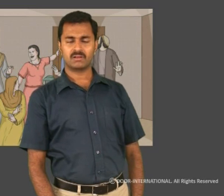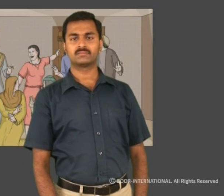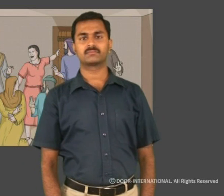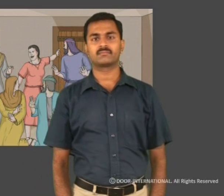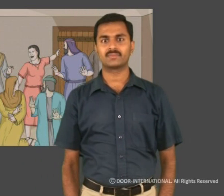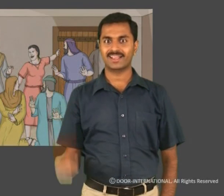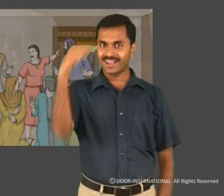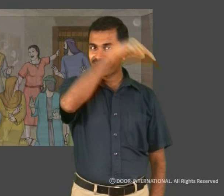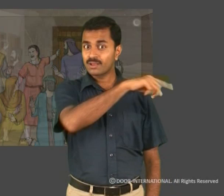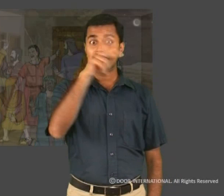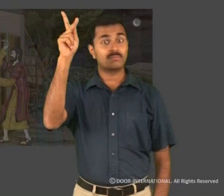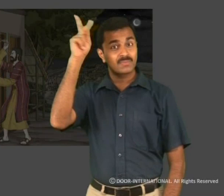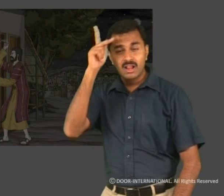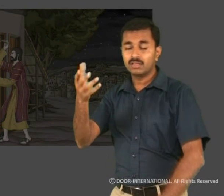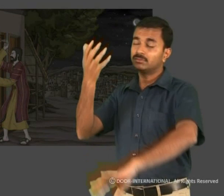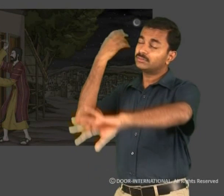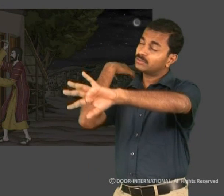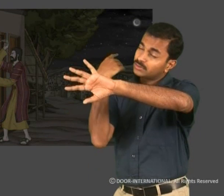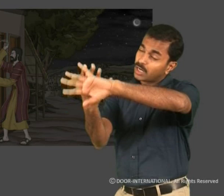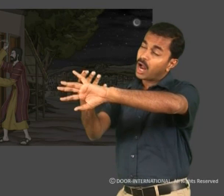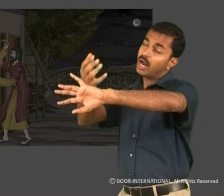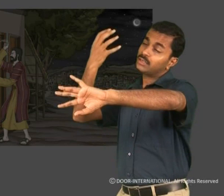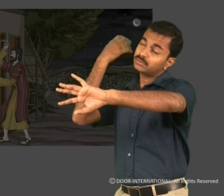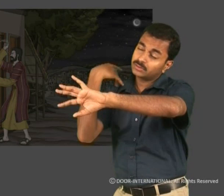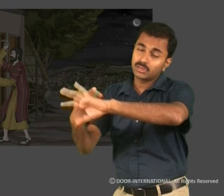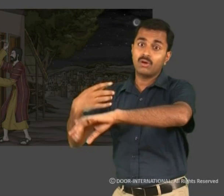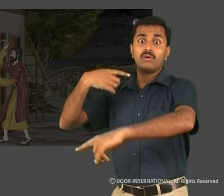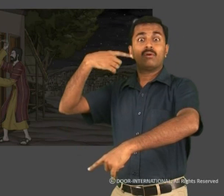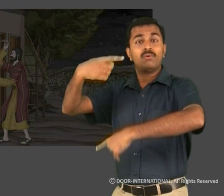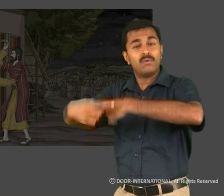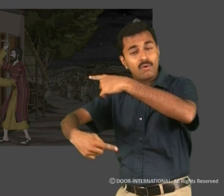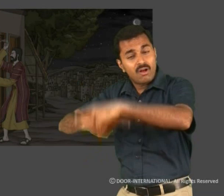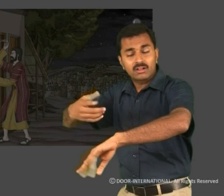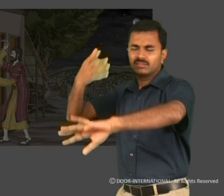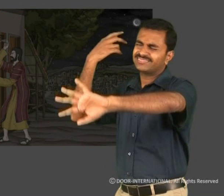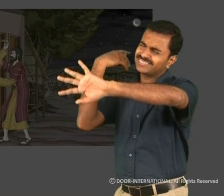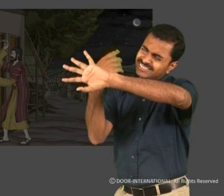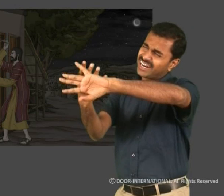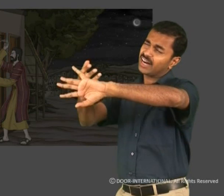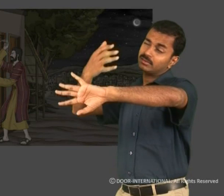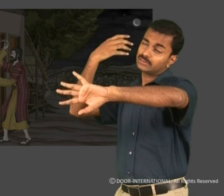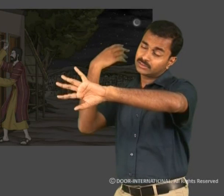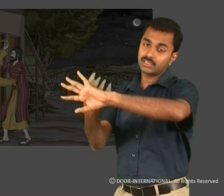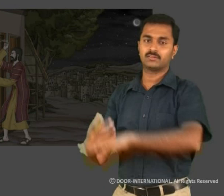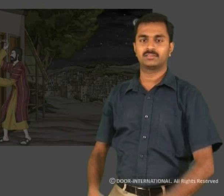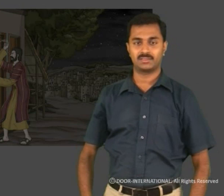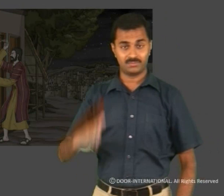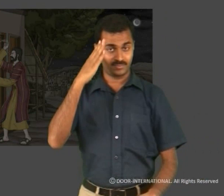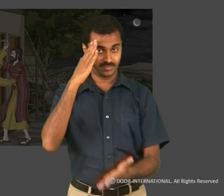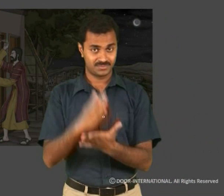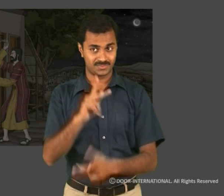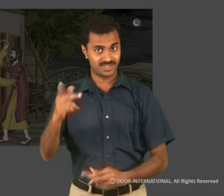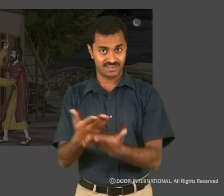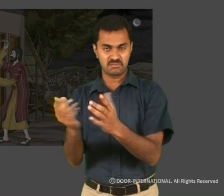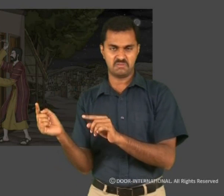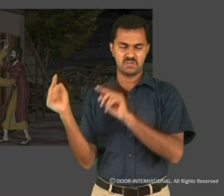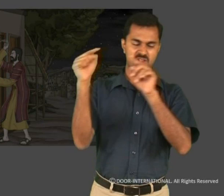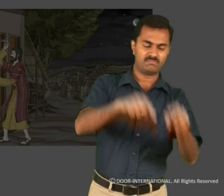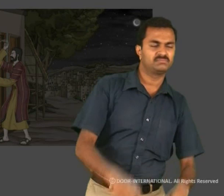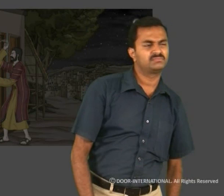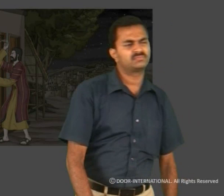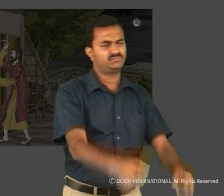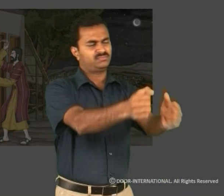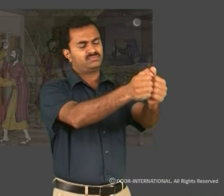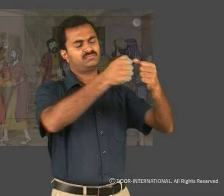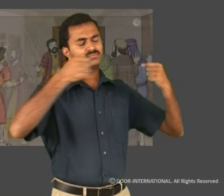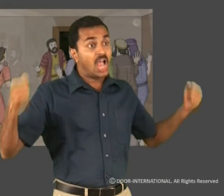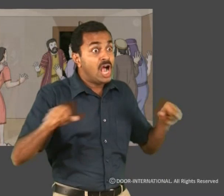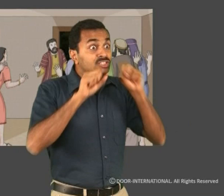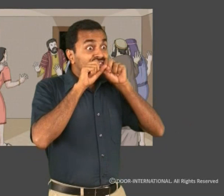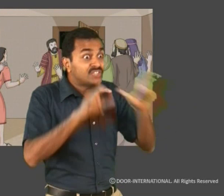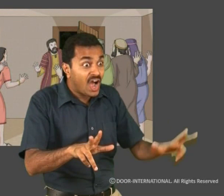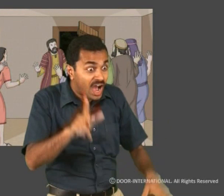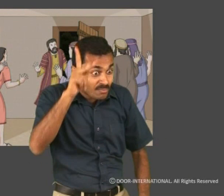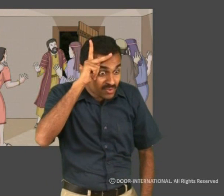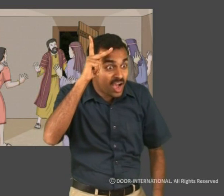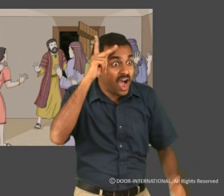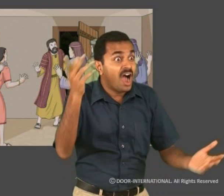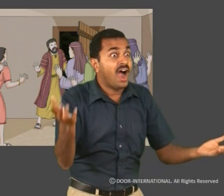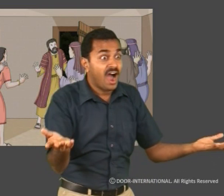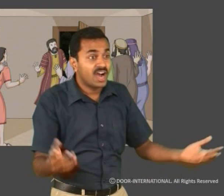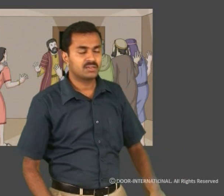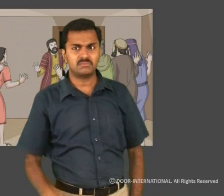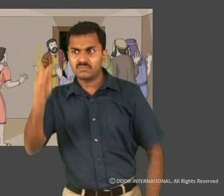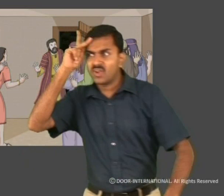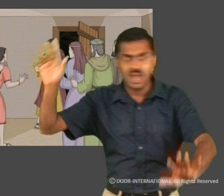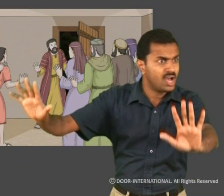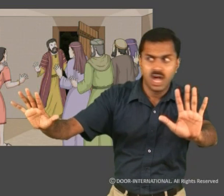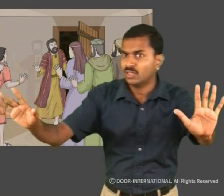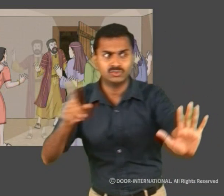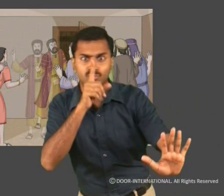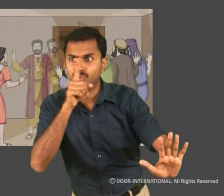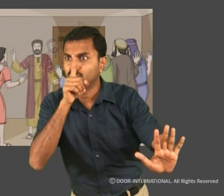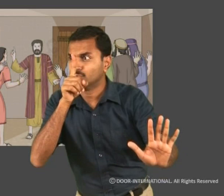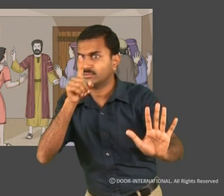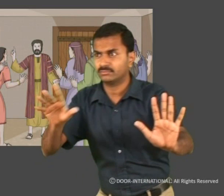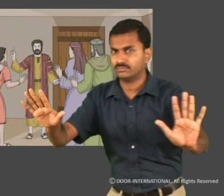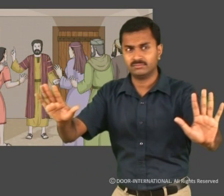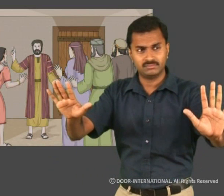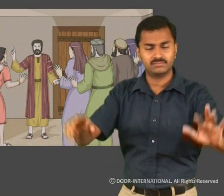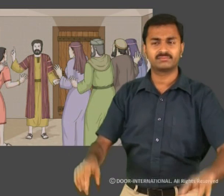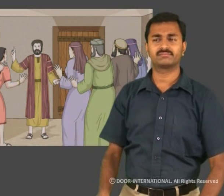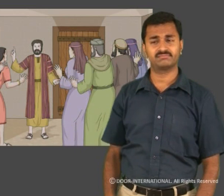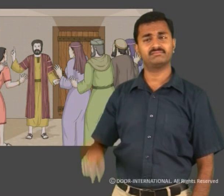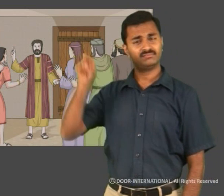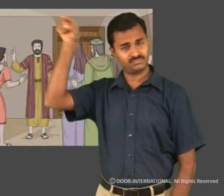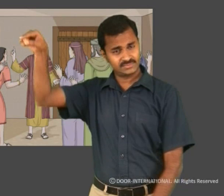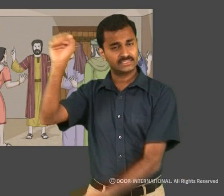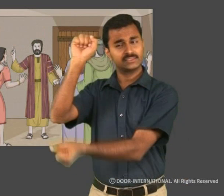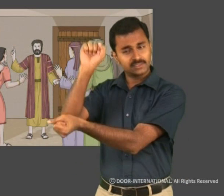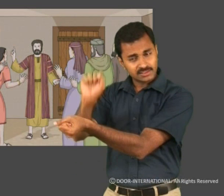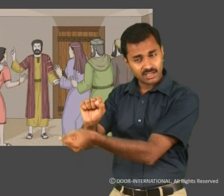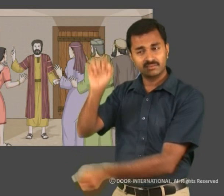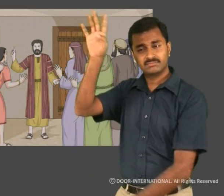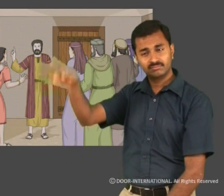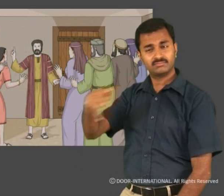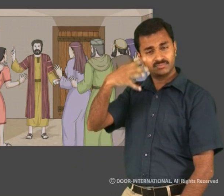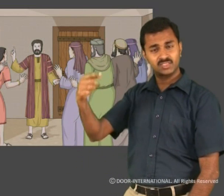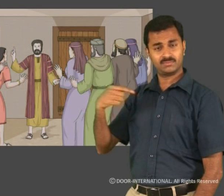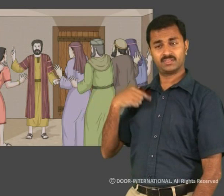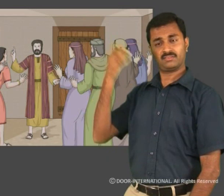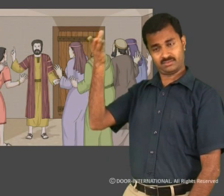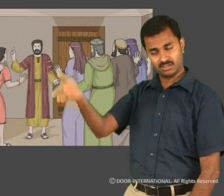But Peter kept on knocking, and when they opened the door and saw him, they were astounded.